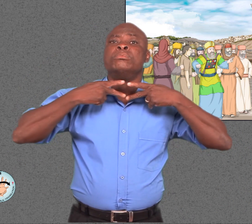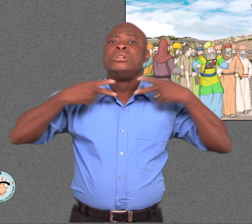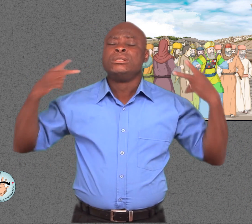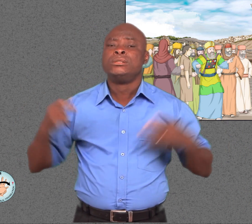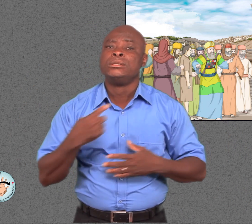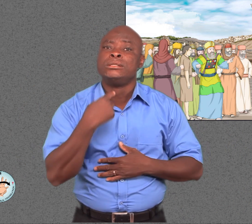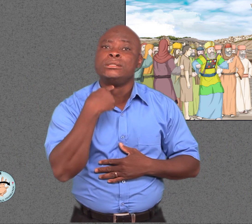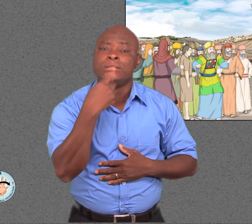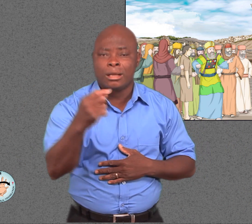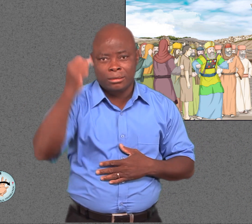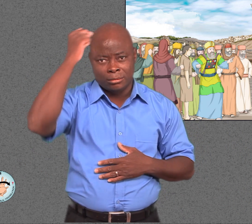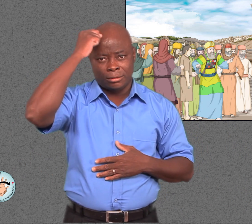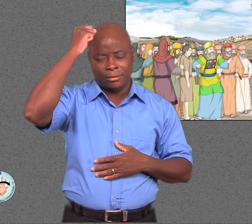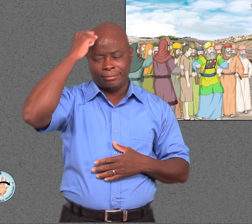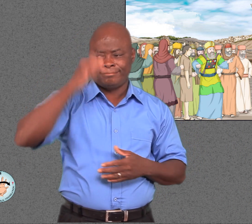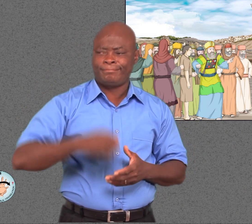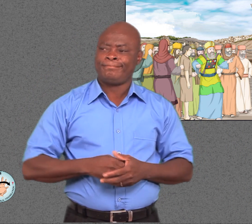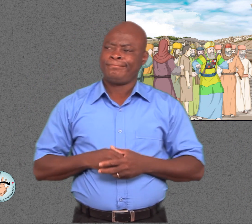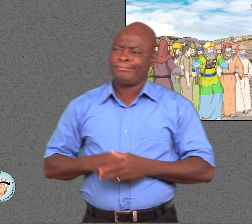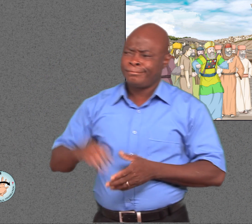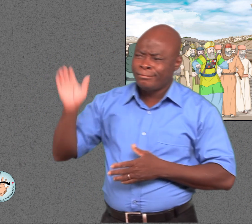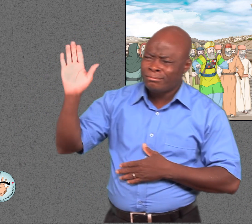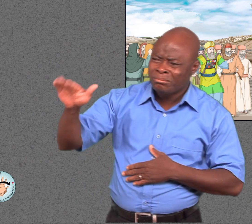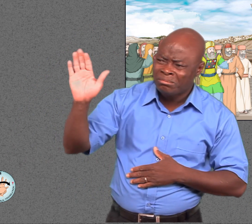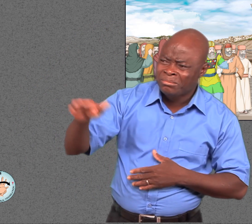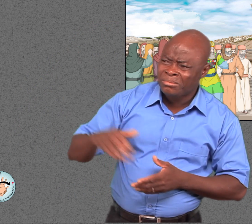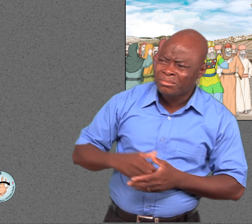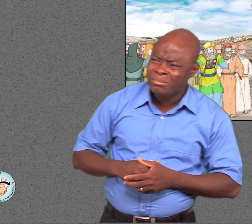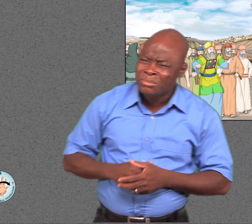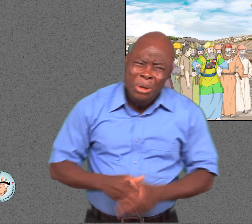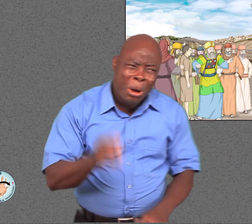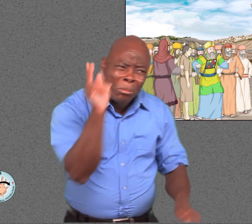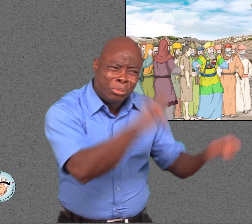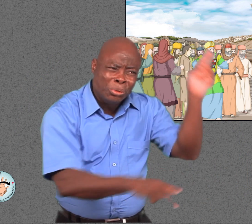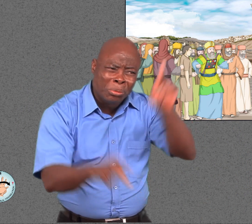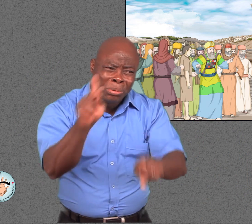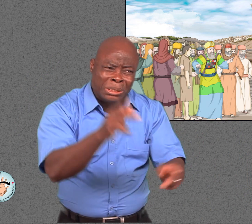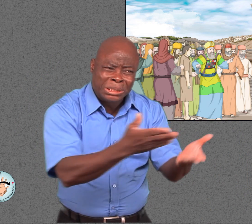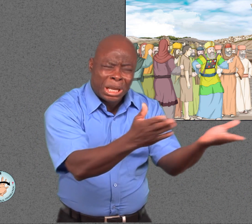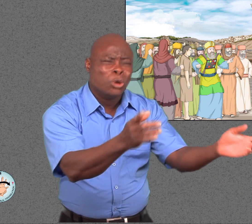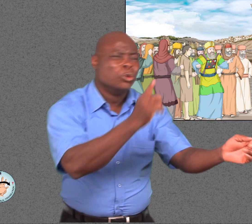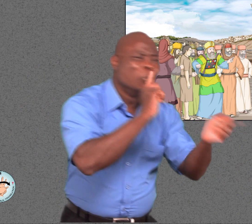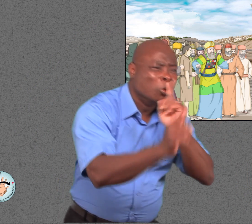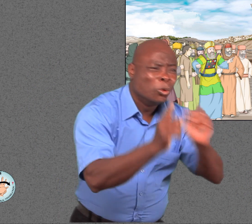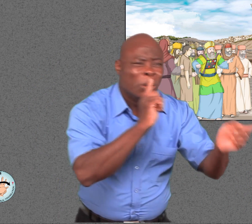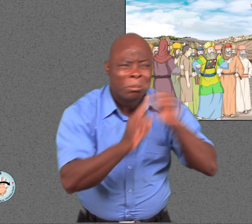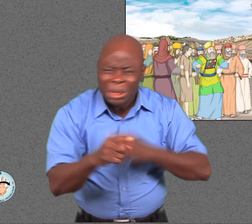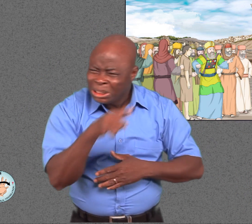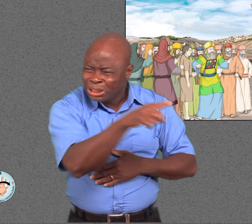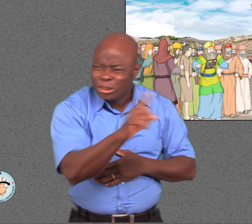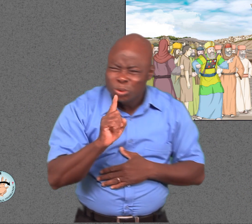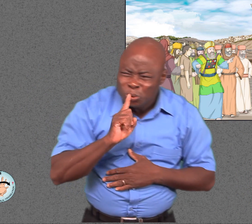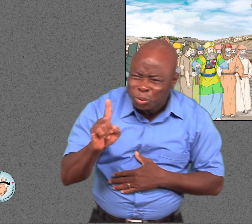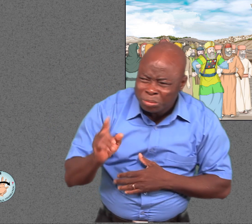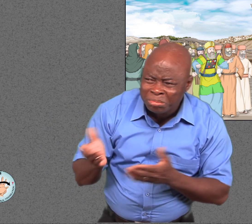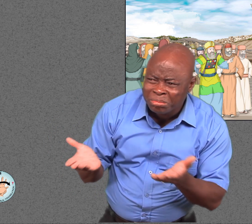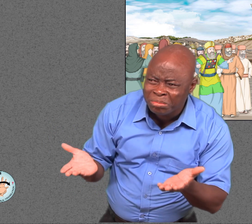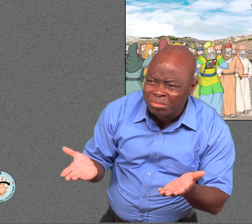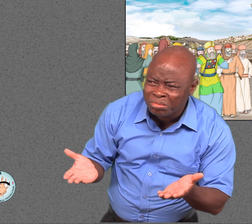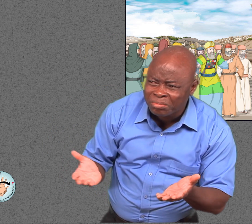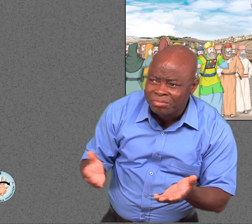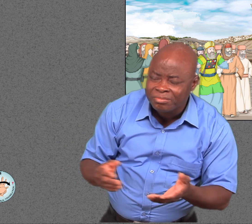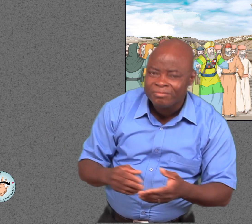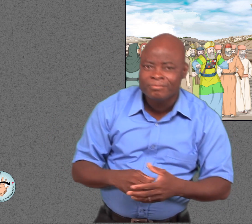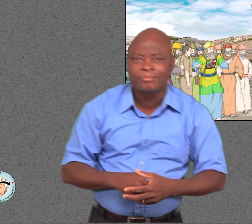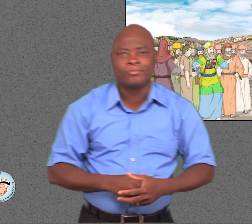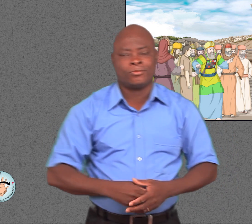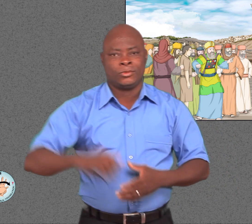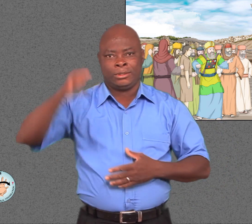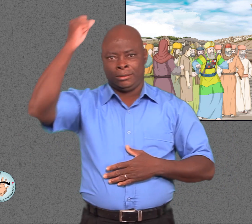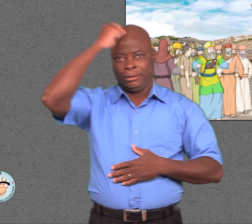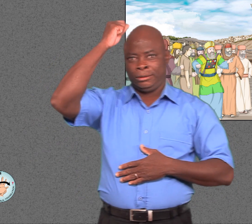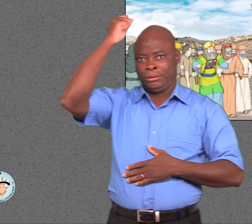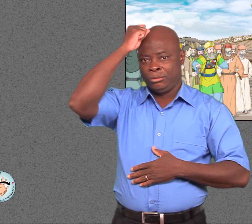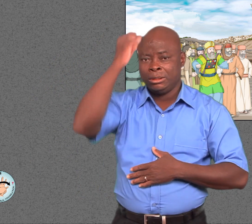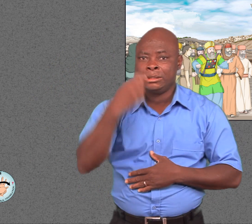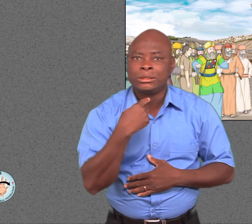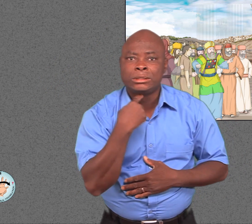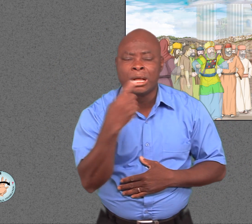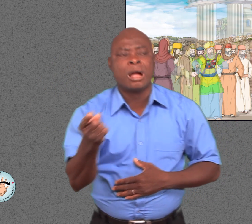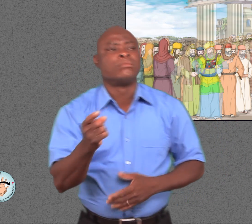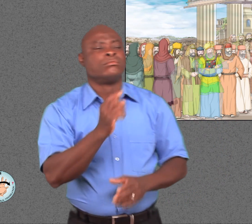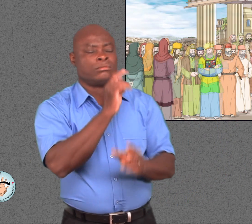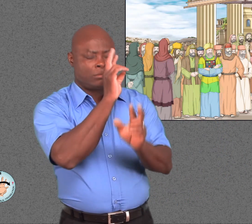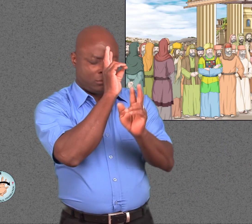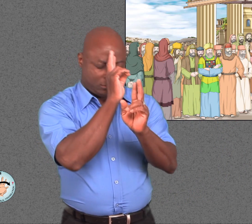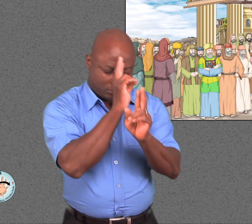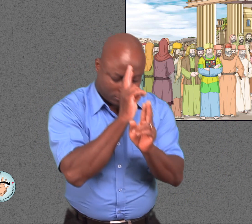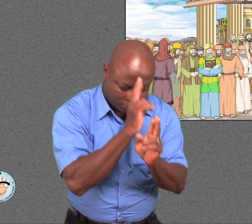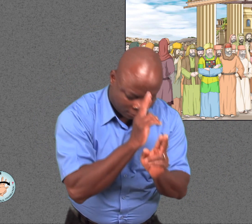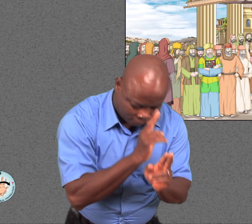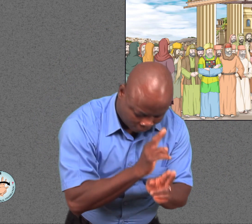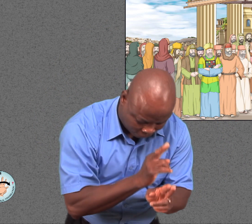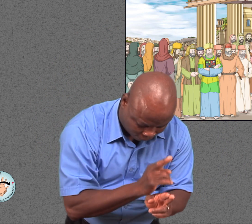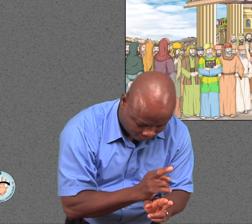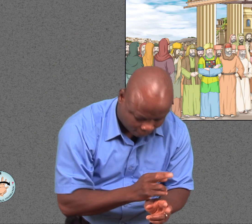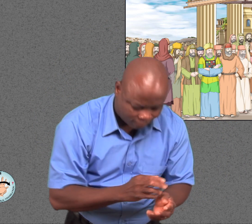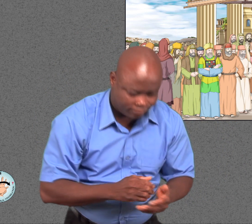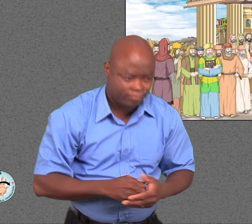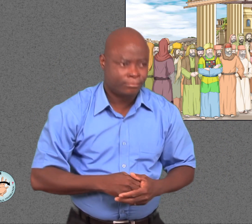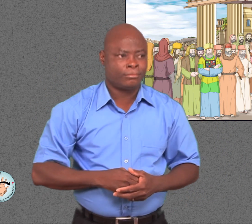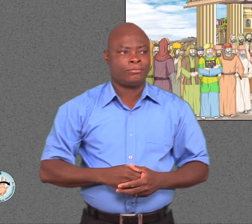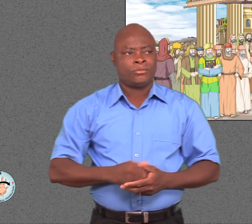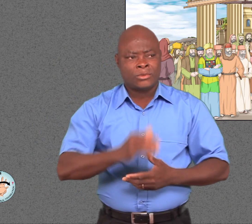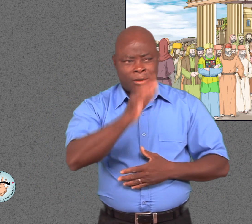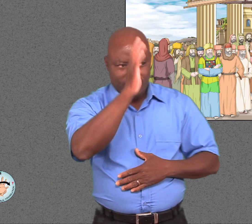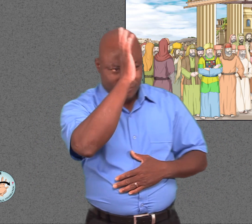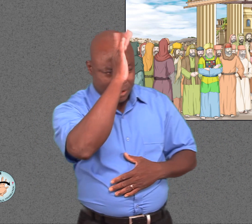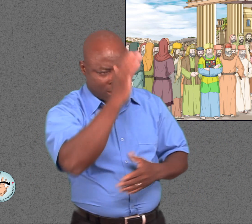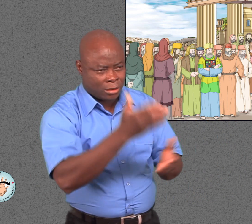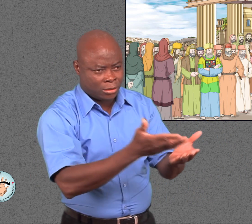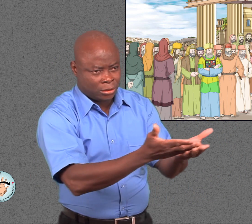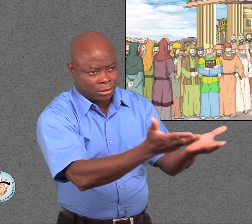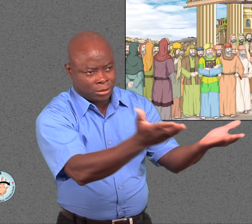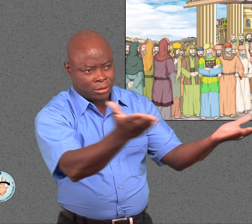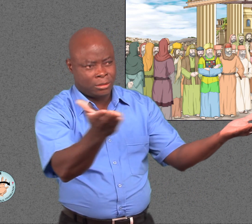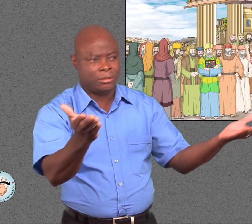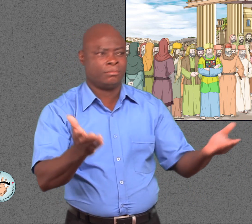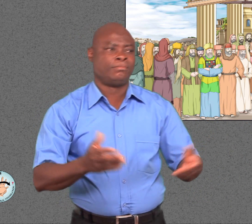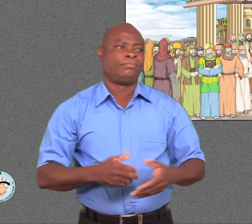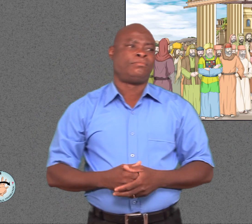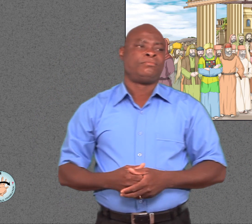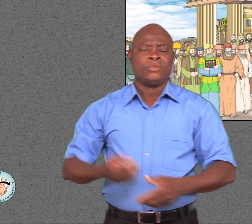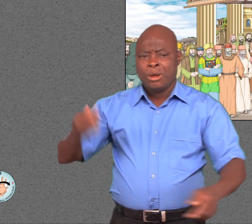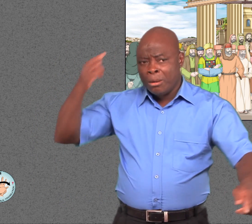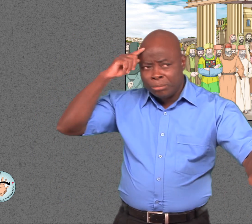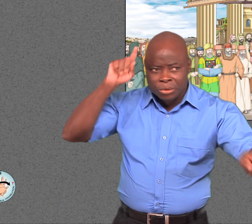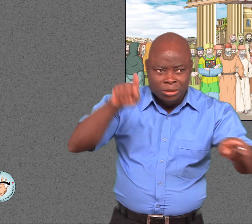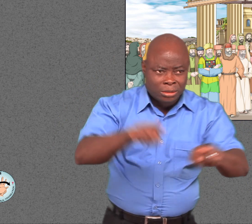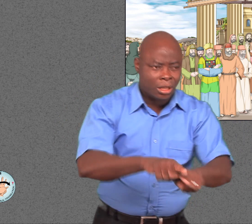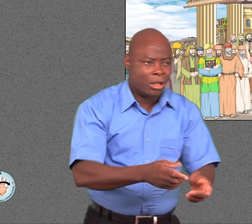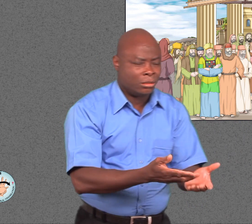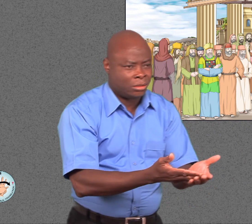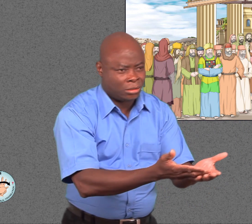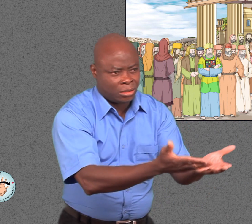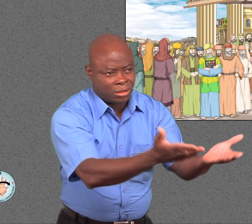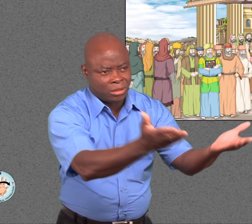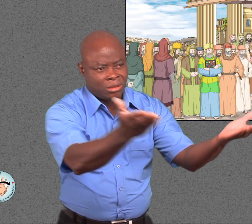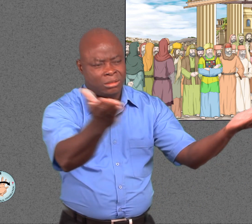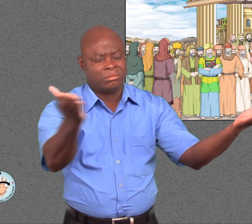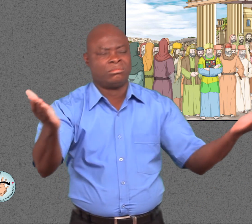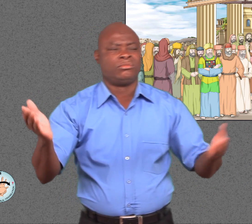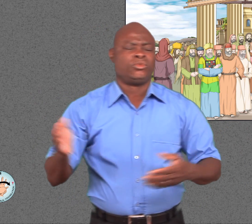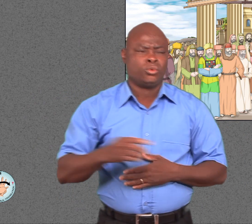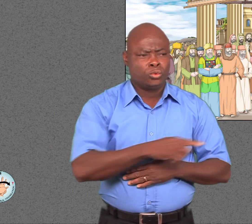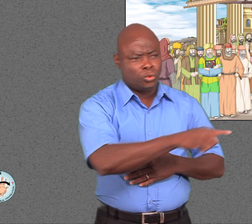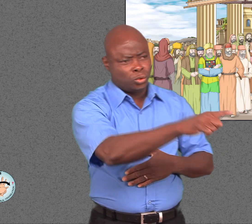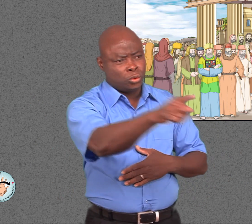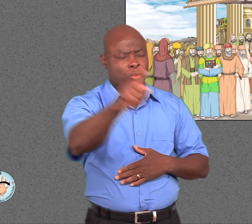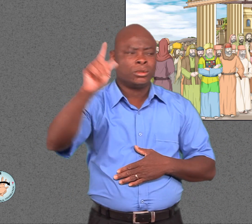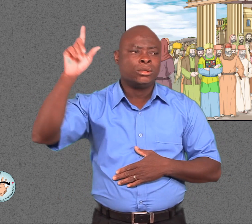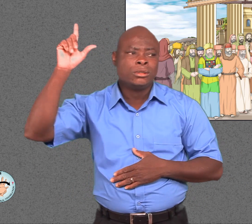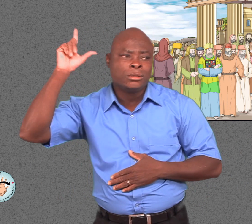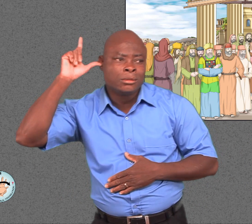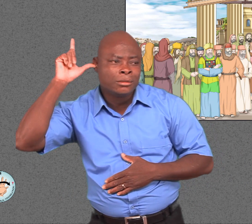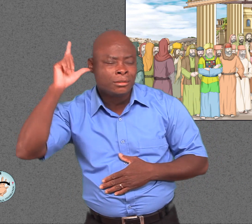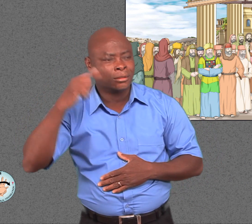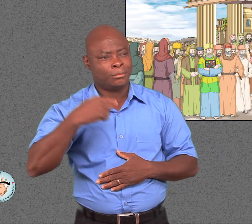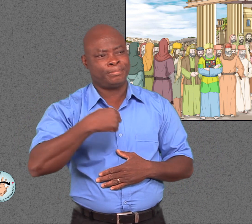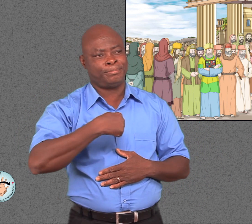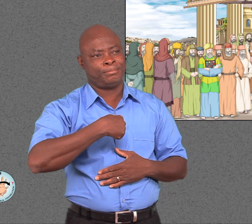Then the high priest asked Stephen, “Are these charges true?”